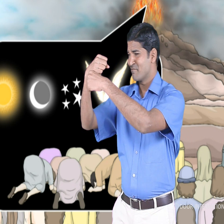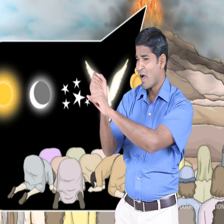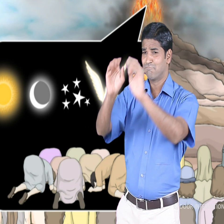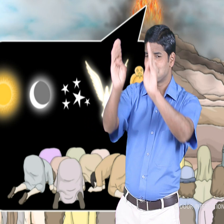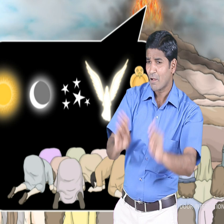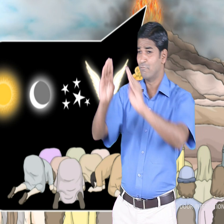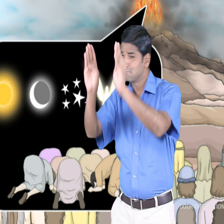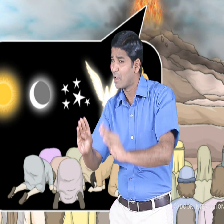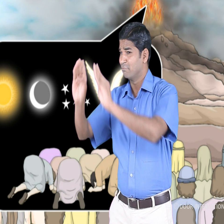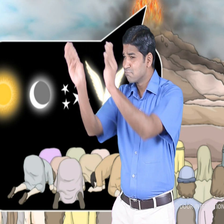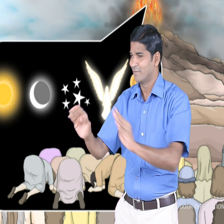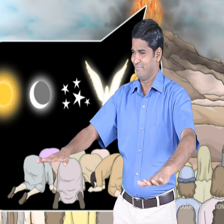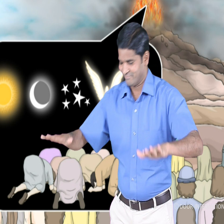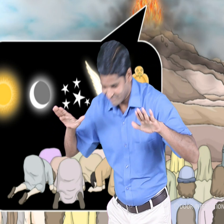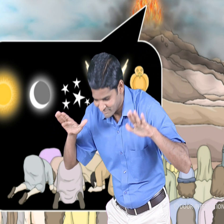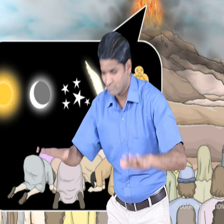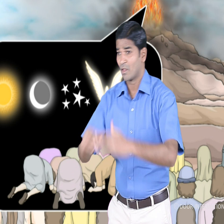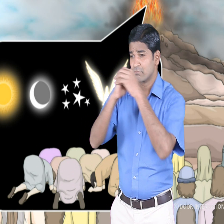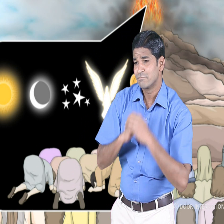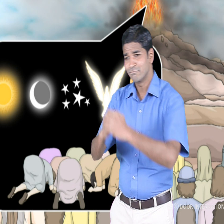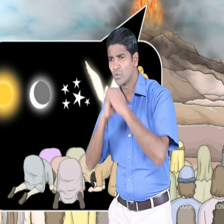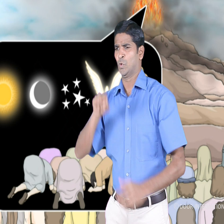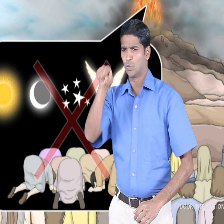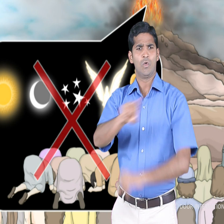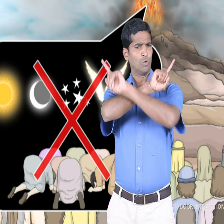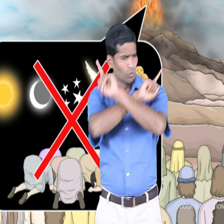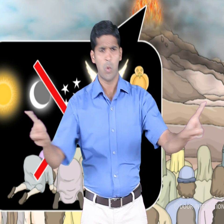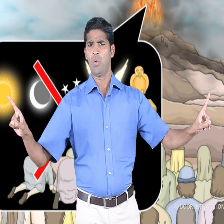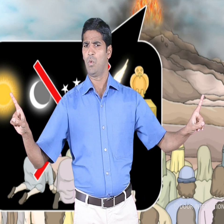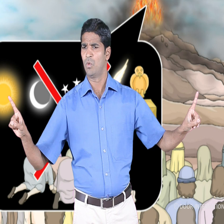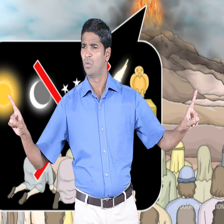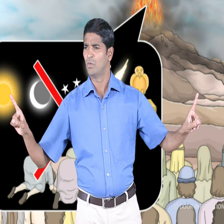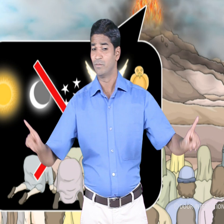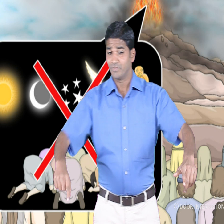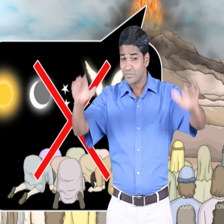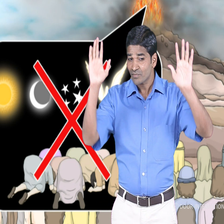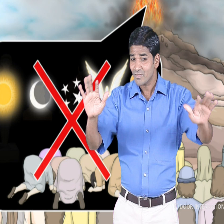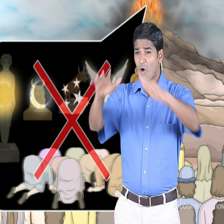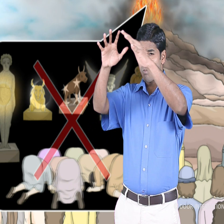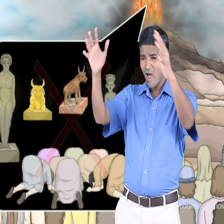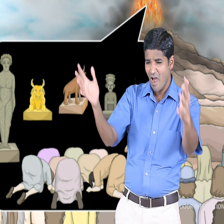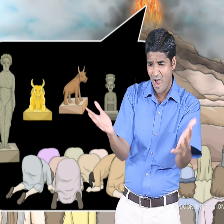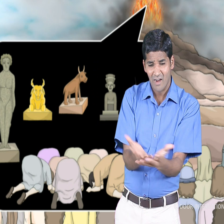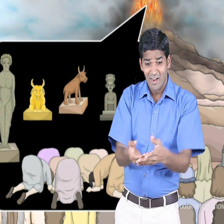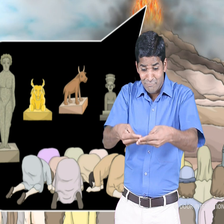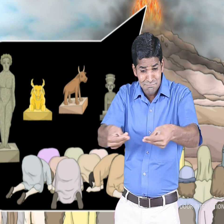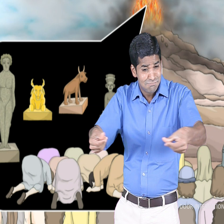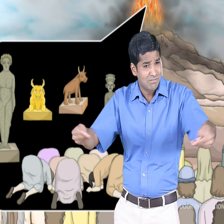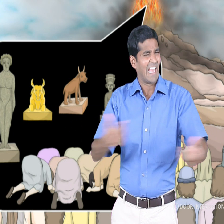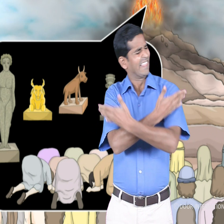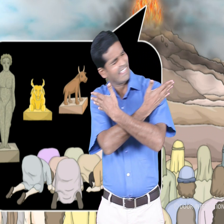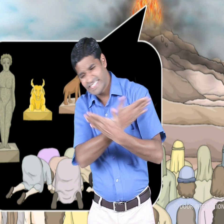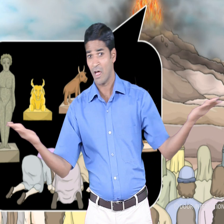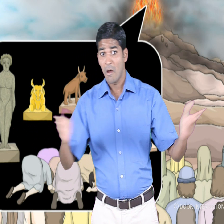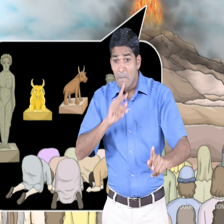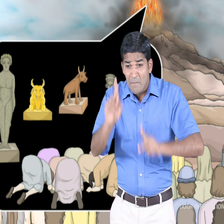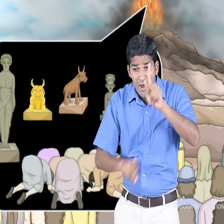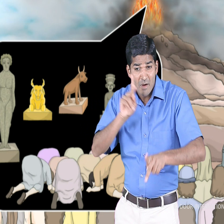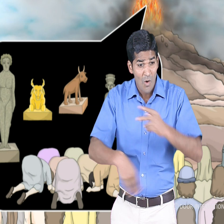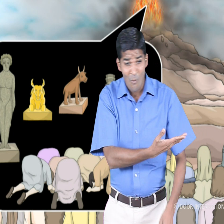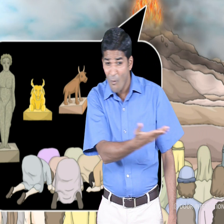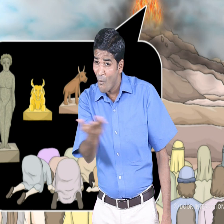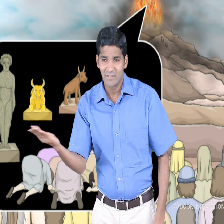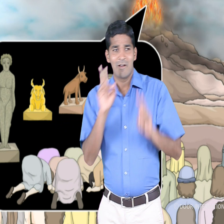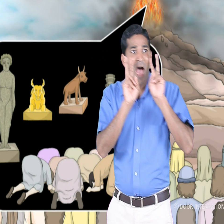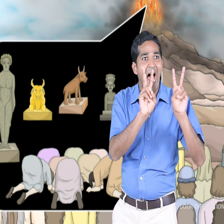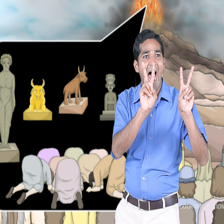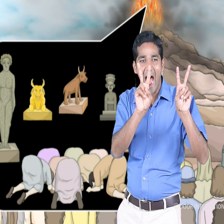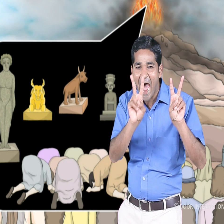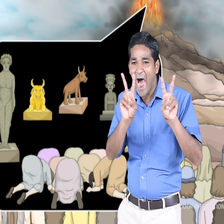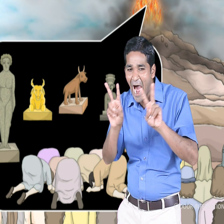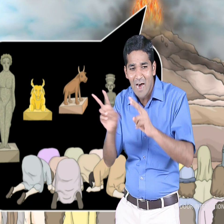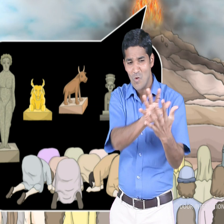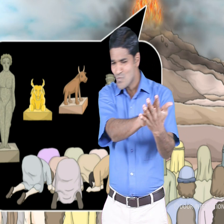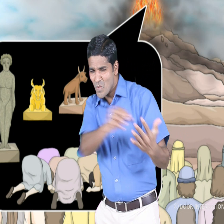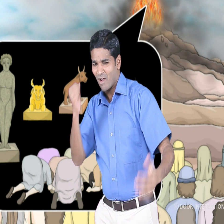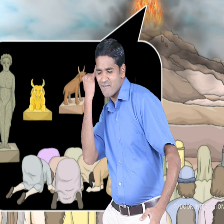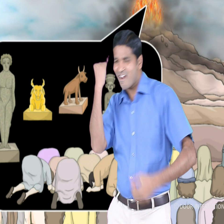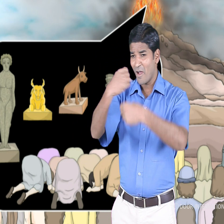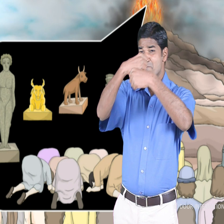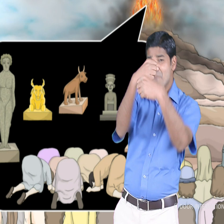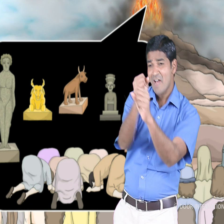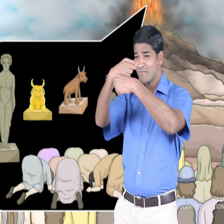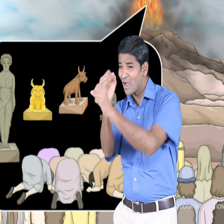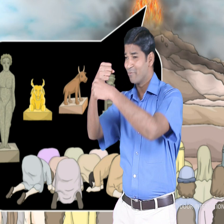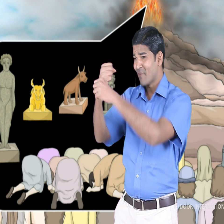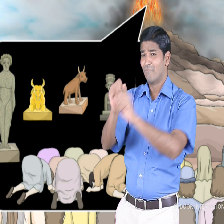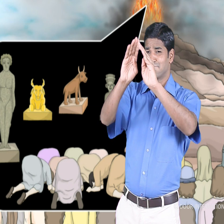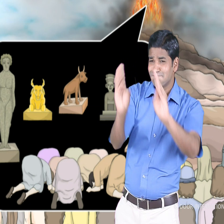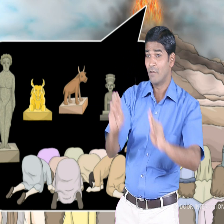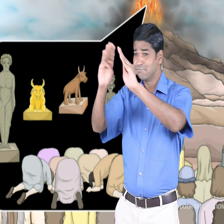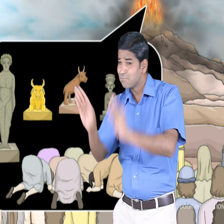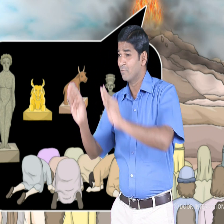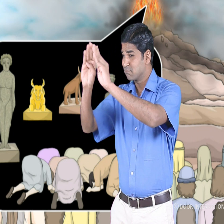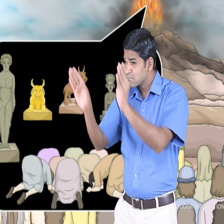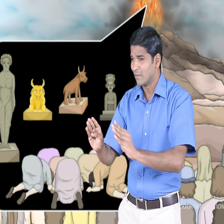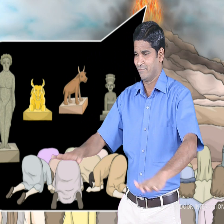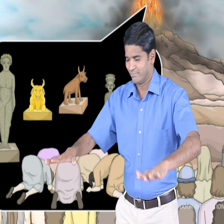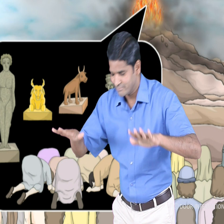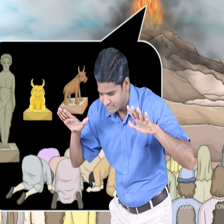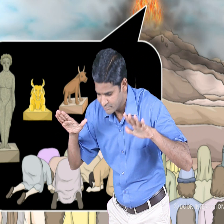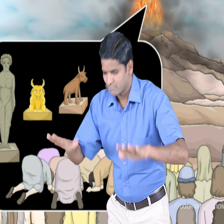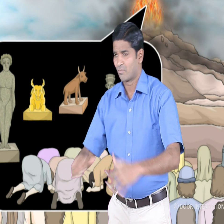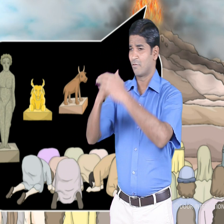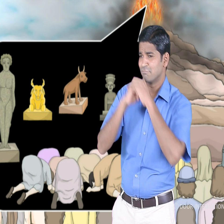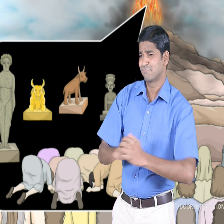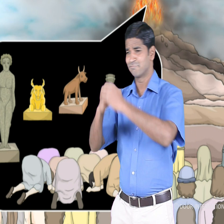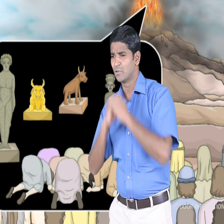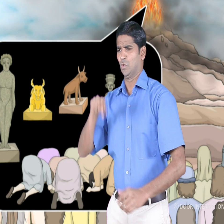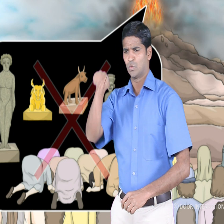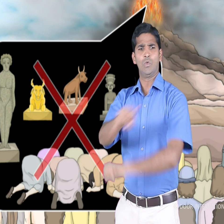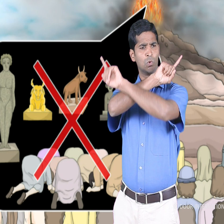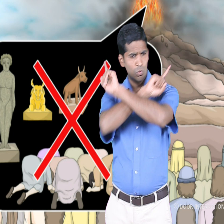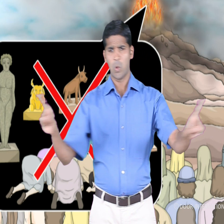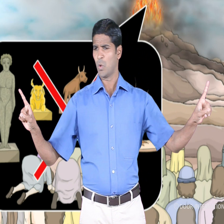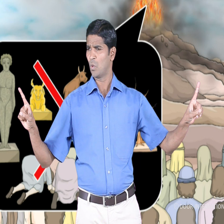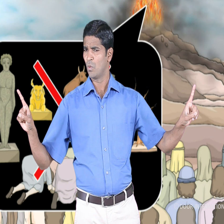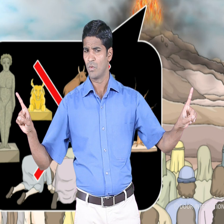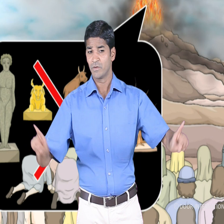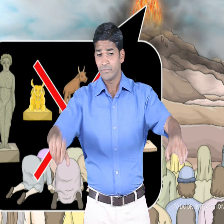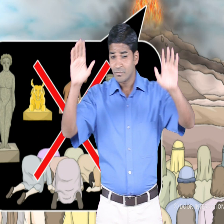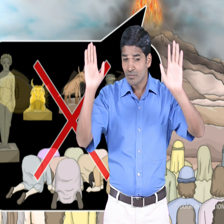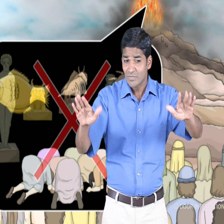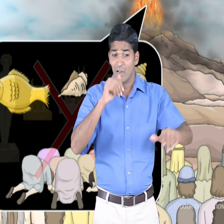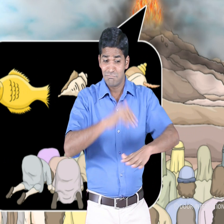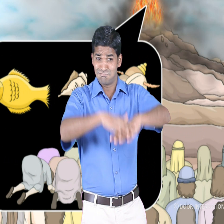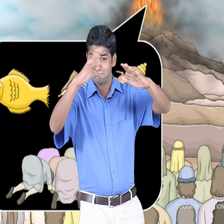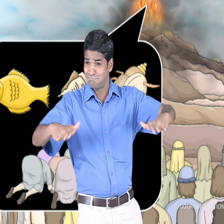You shall not bow down to them or worship them;